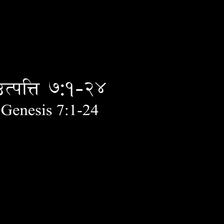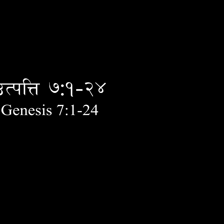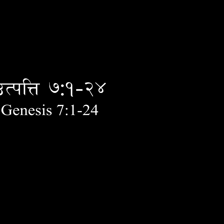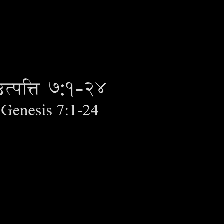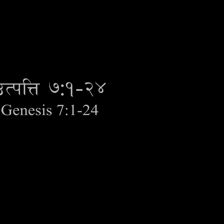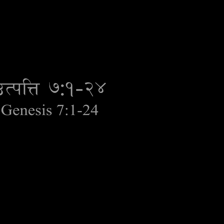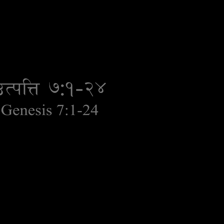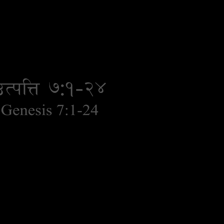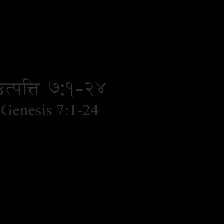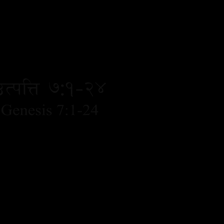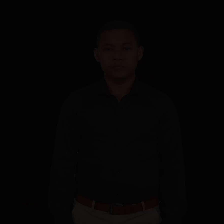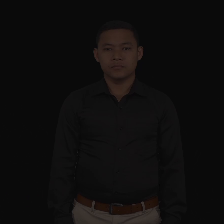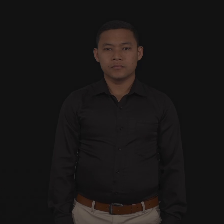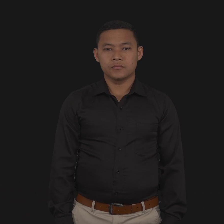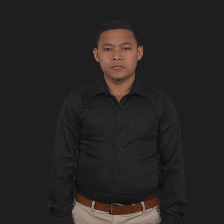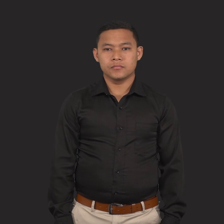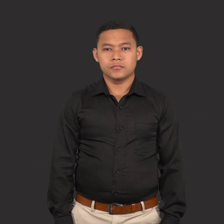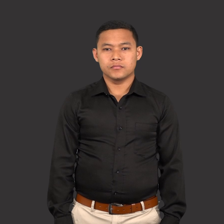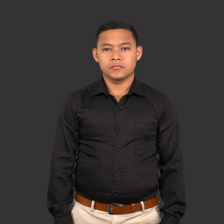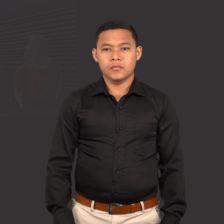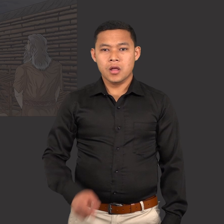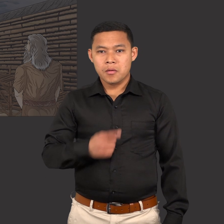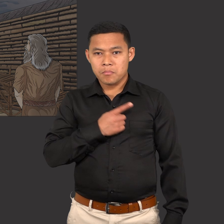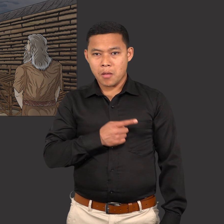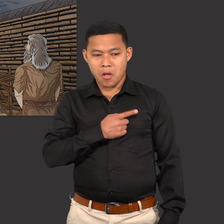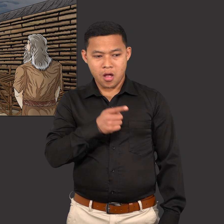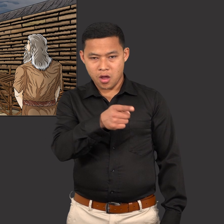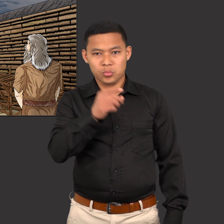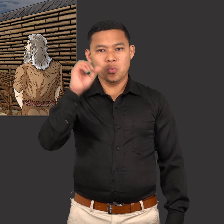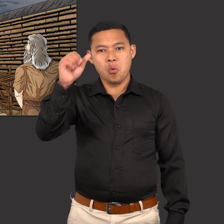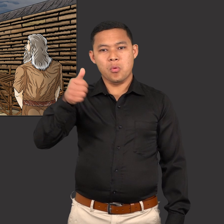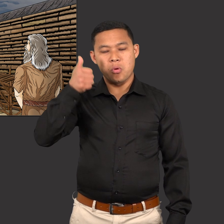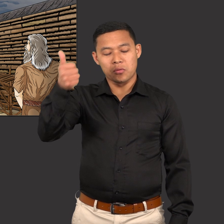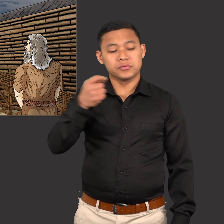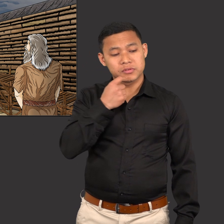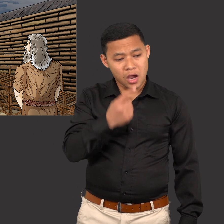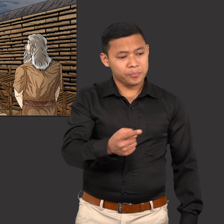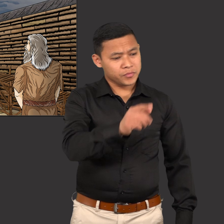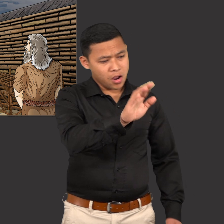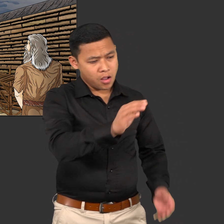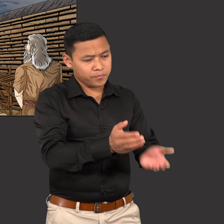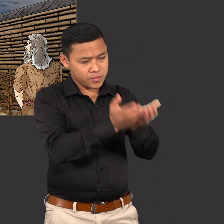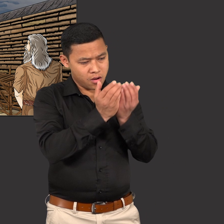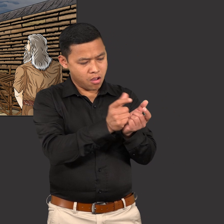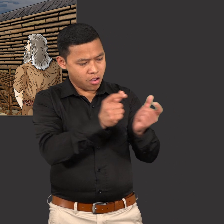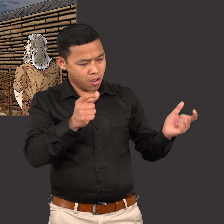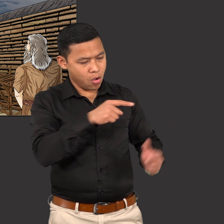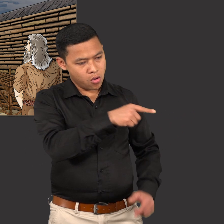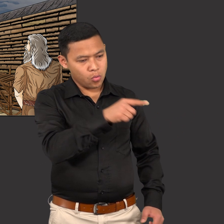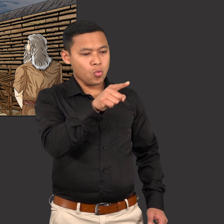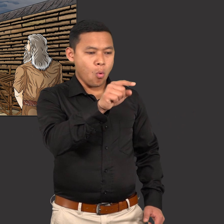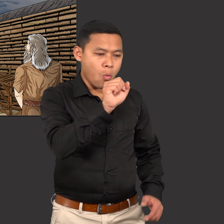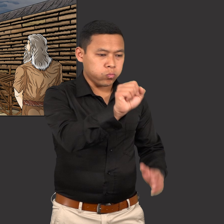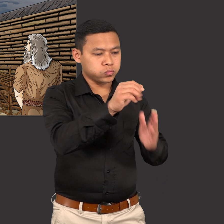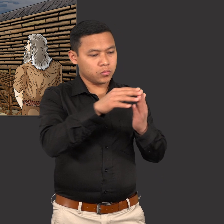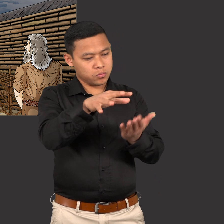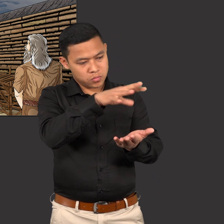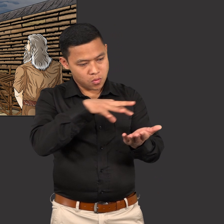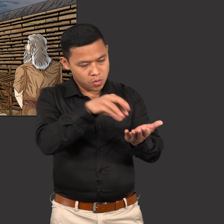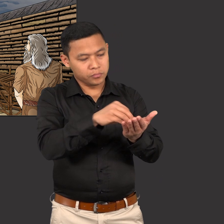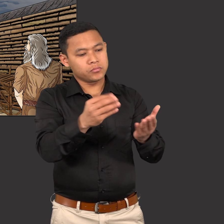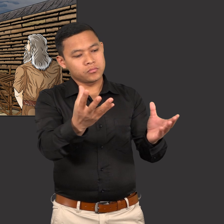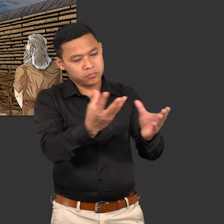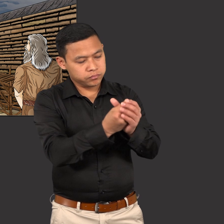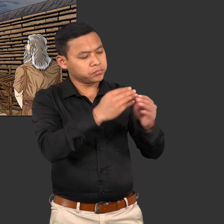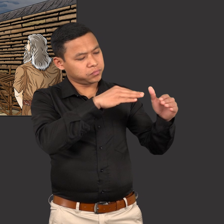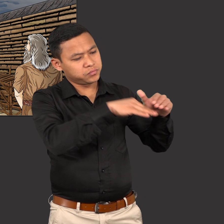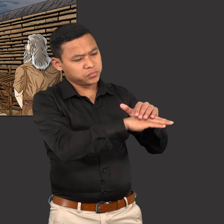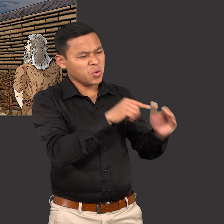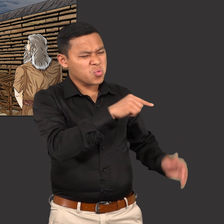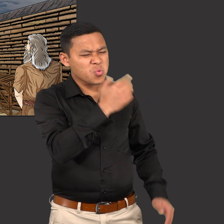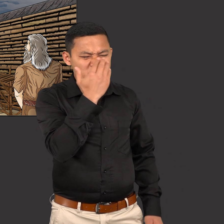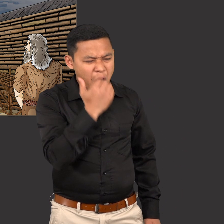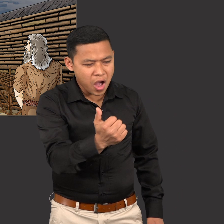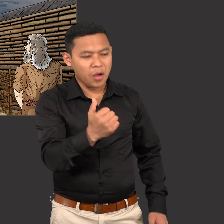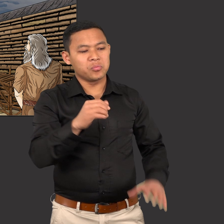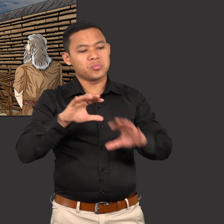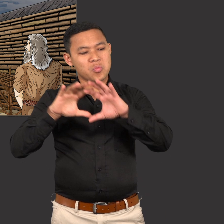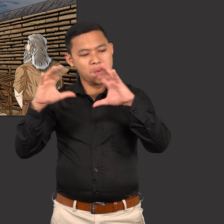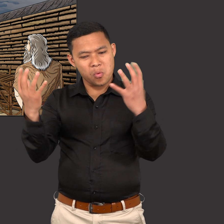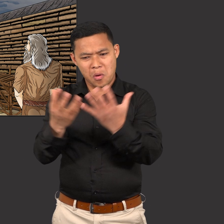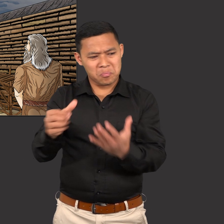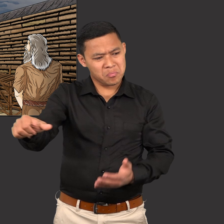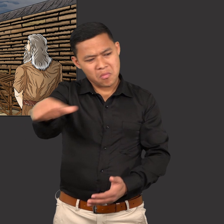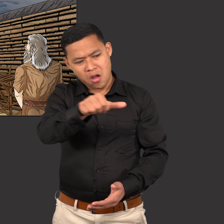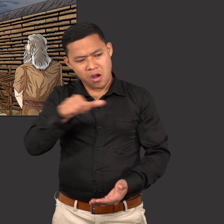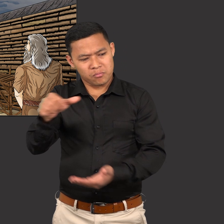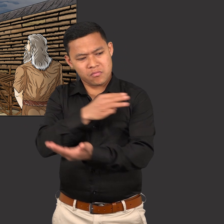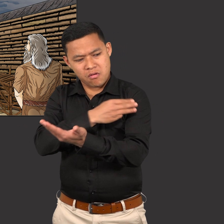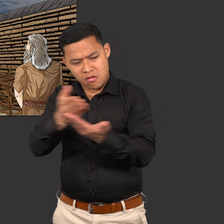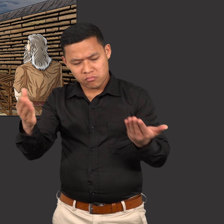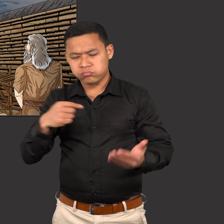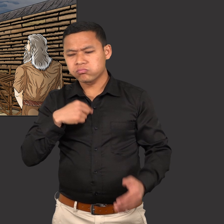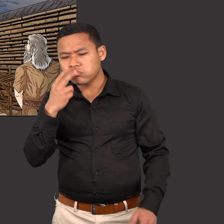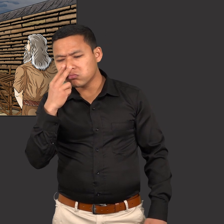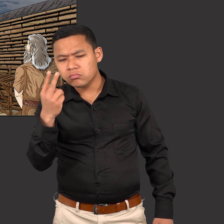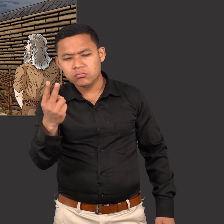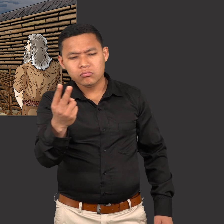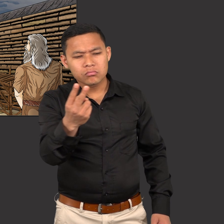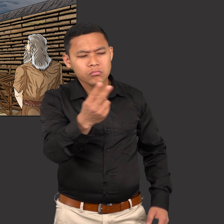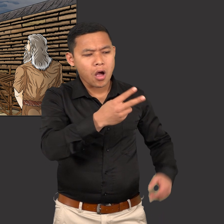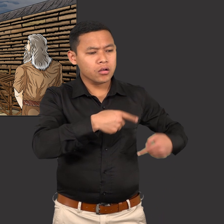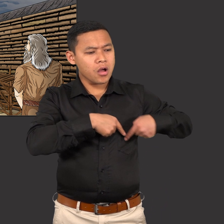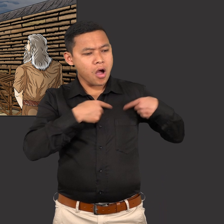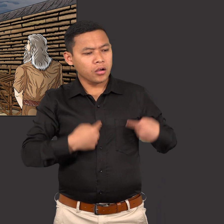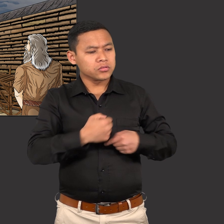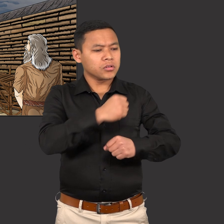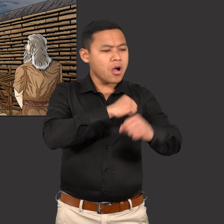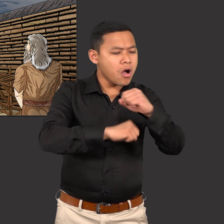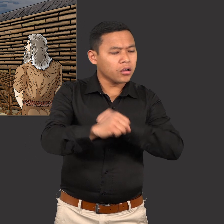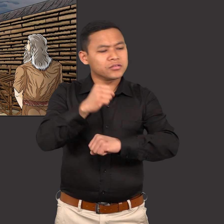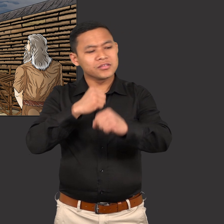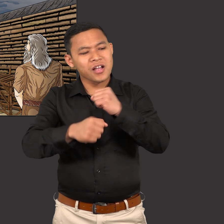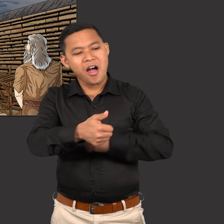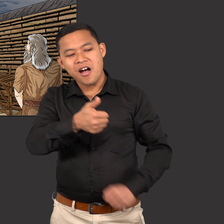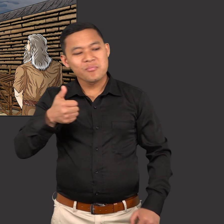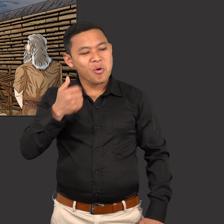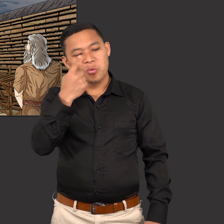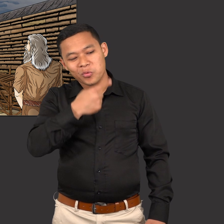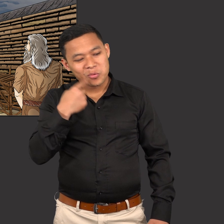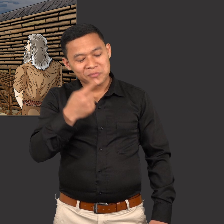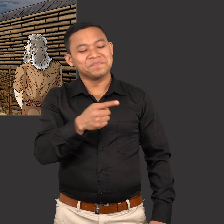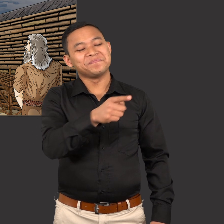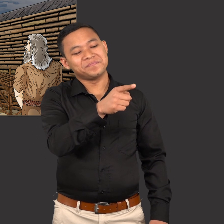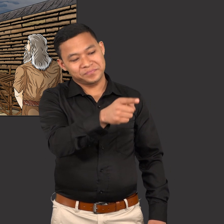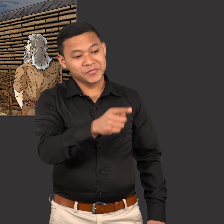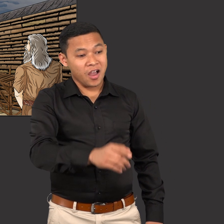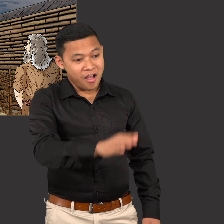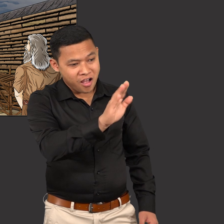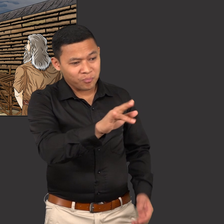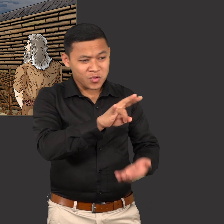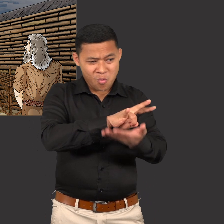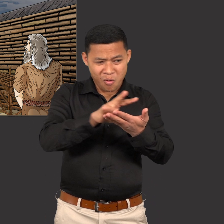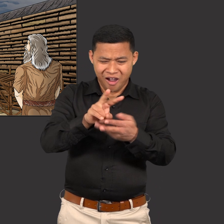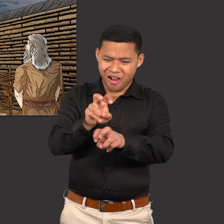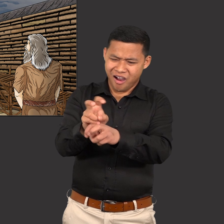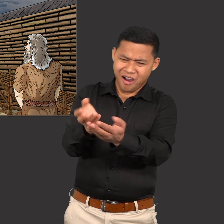Then the LORD said to Noah, “Go into the ark, you and all your family, because I have found you righteous in this generation.